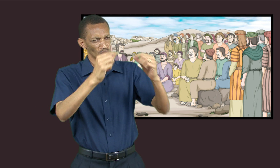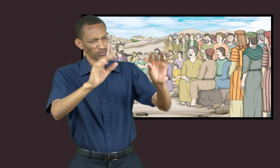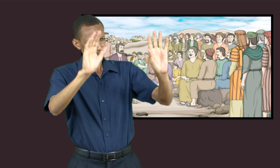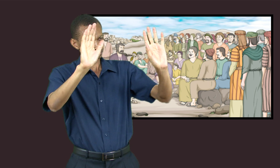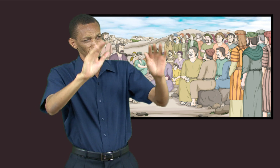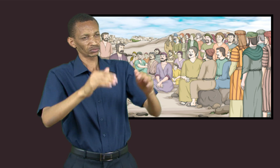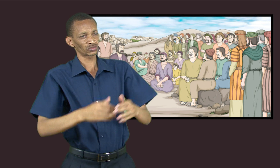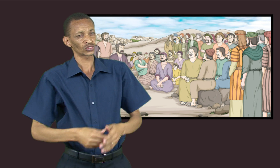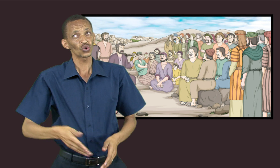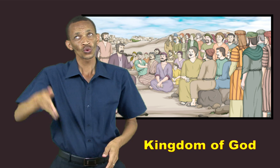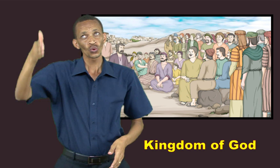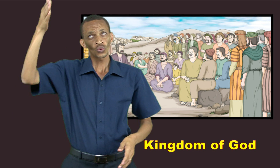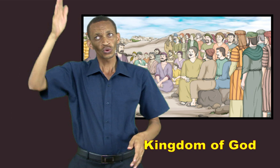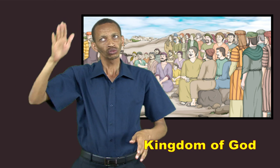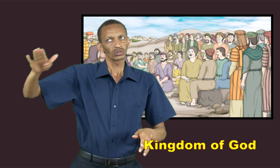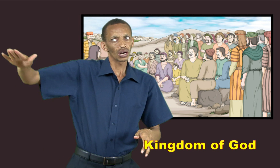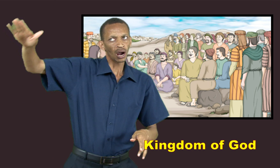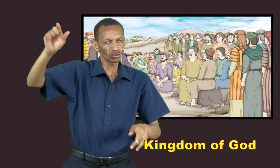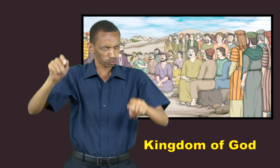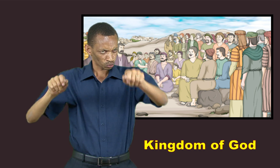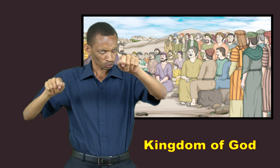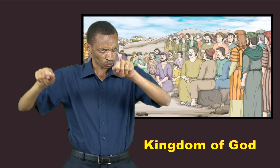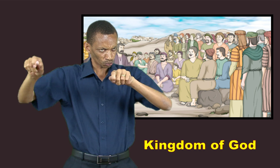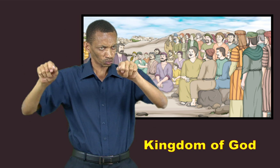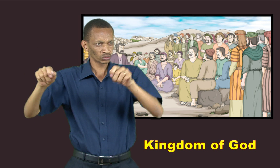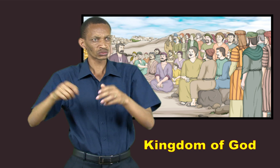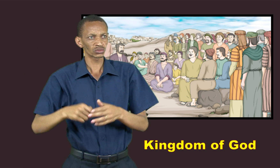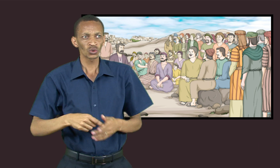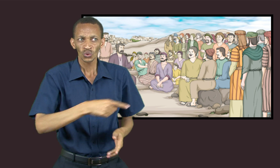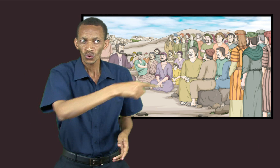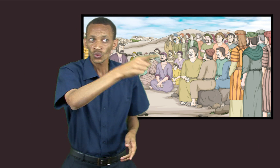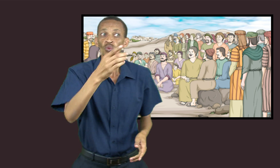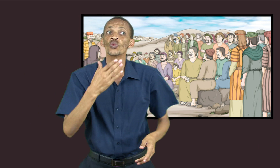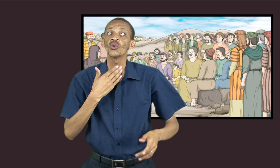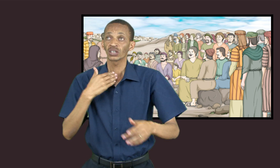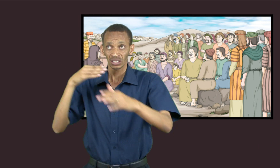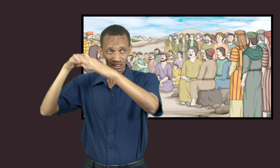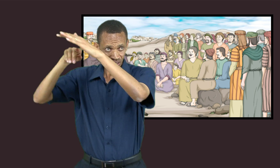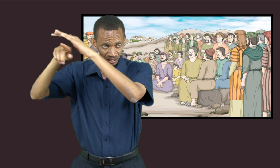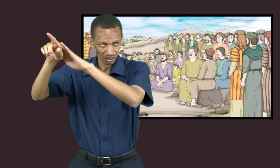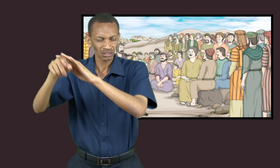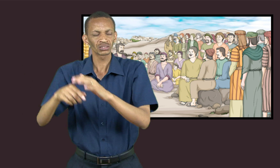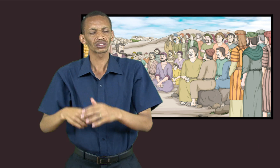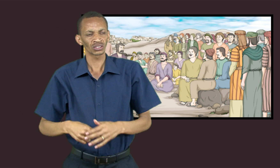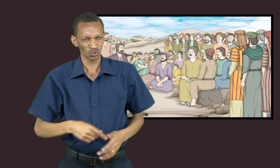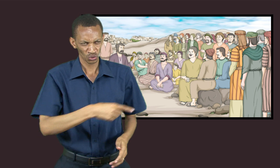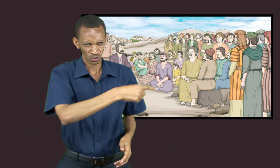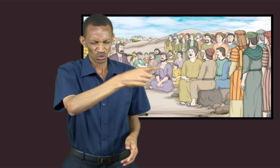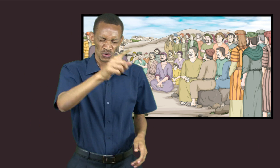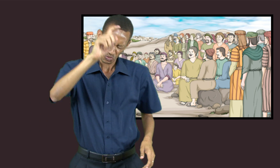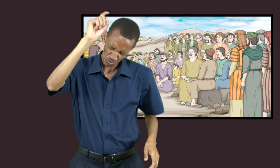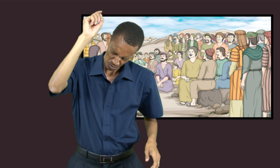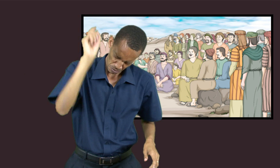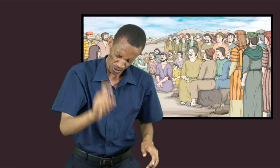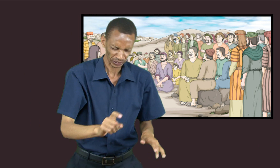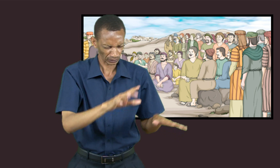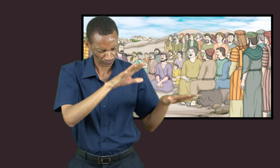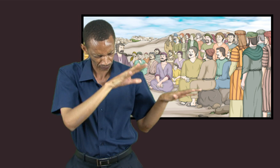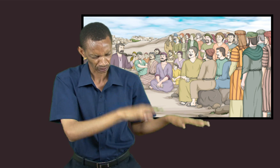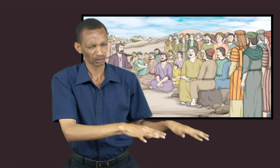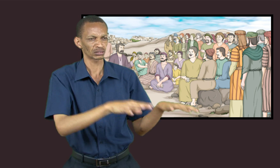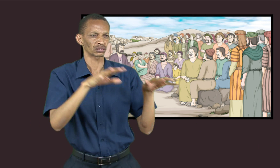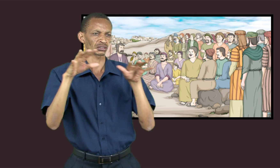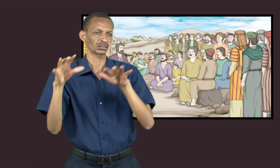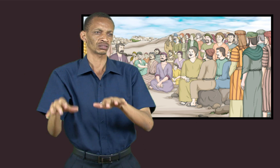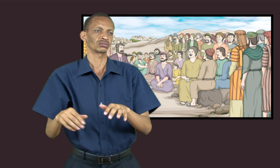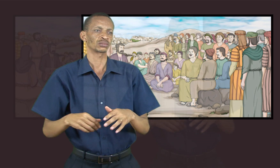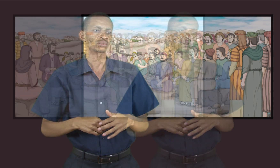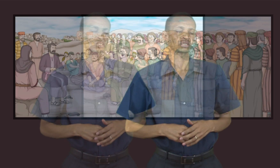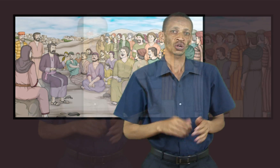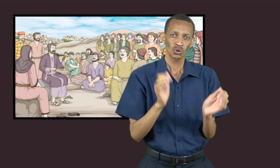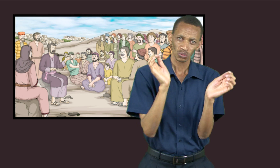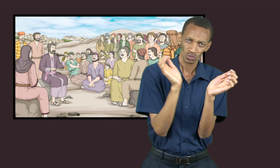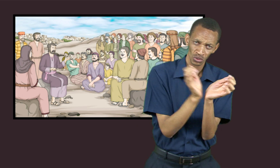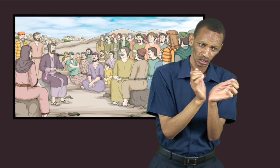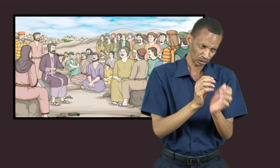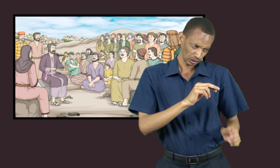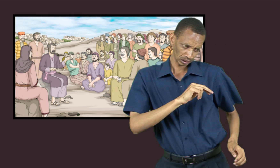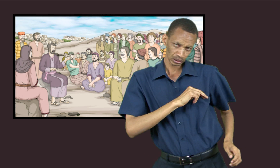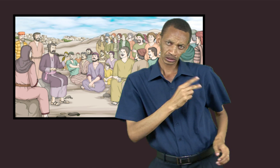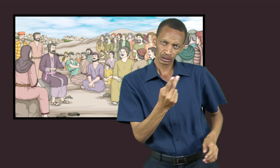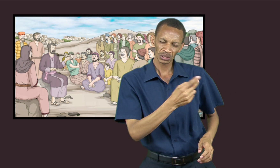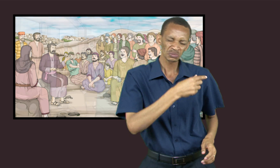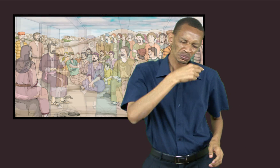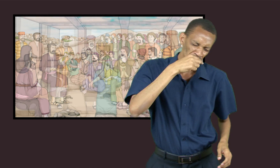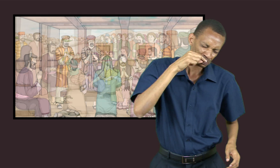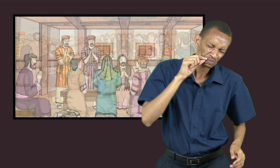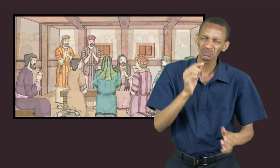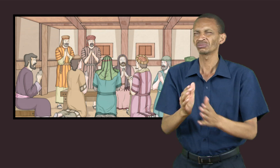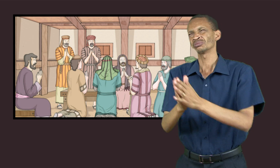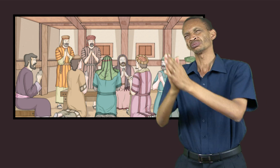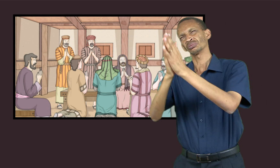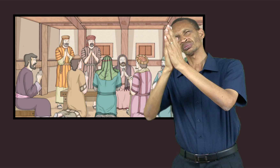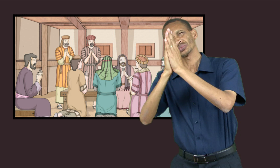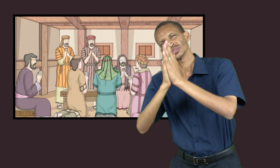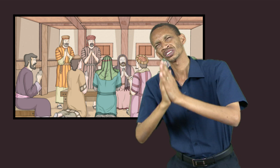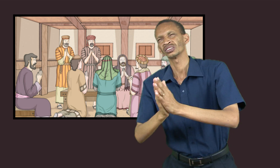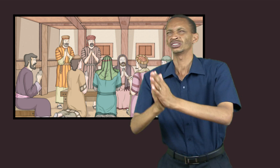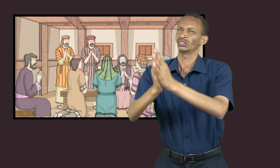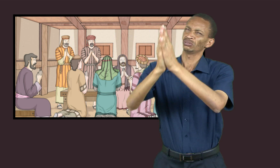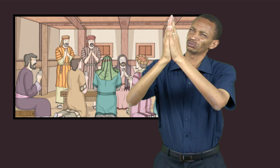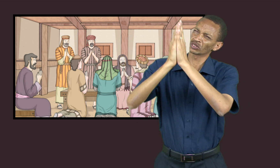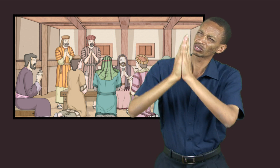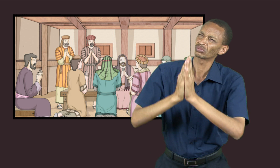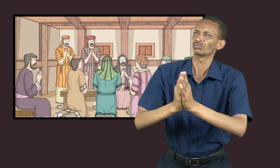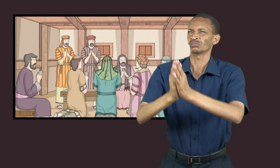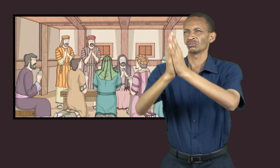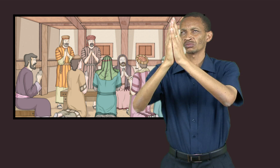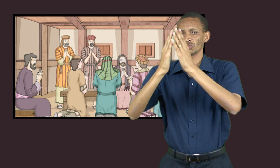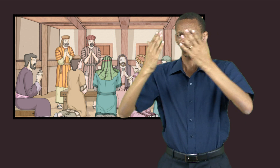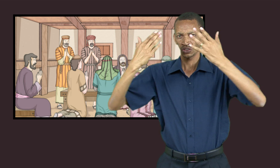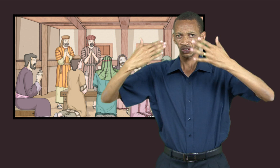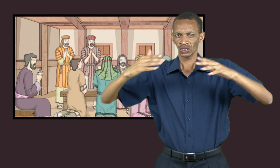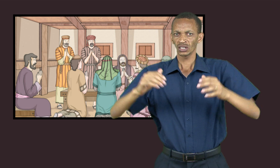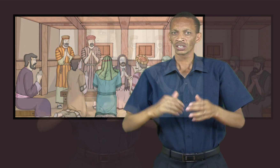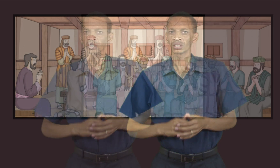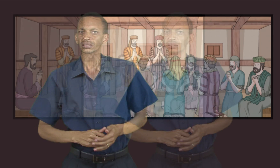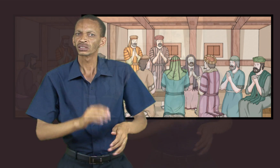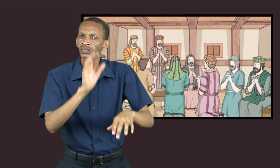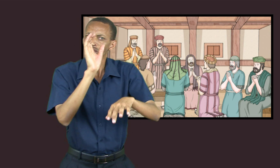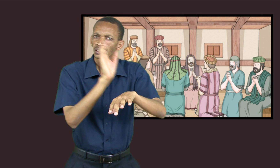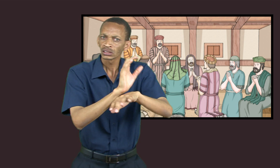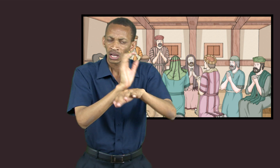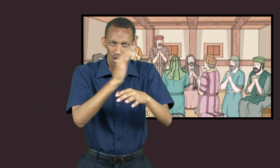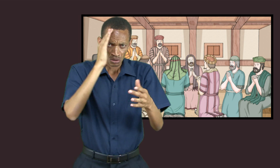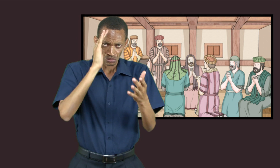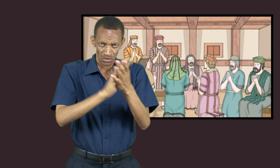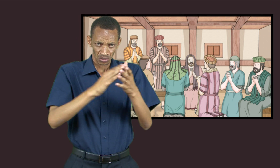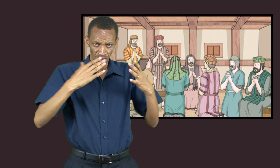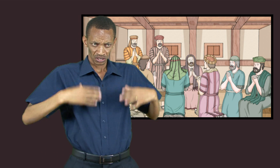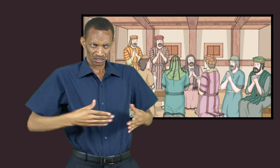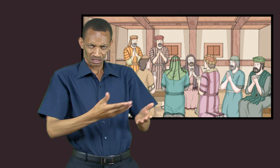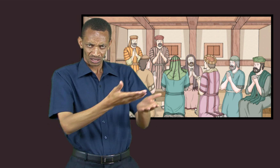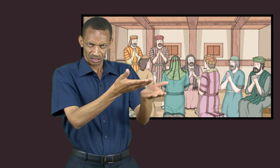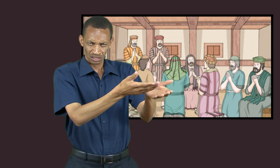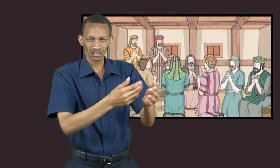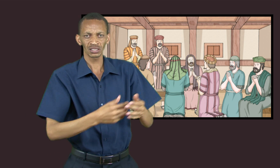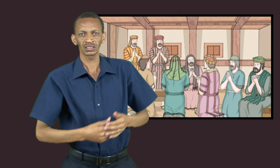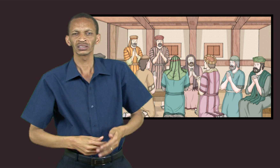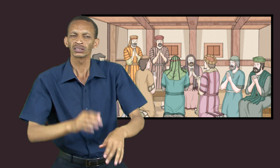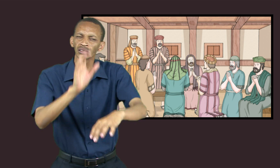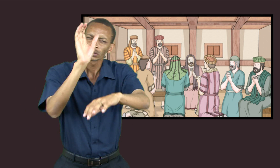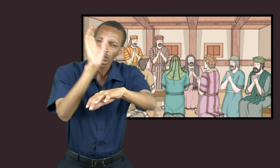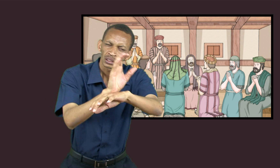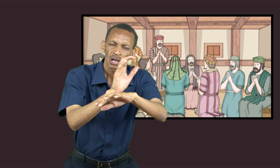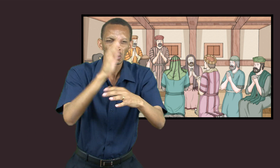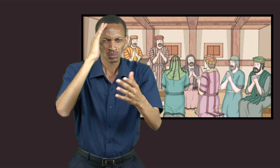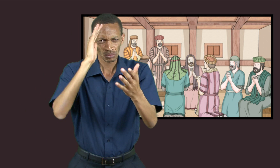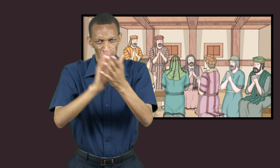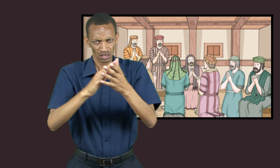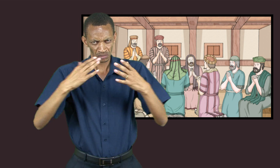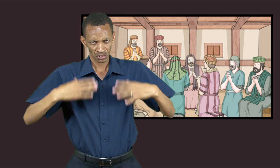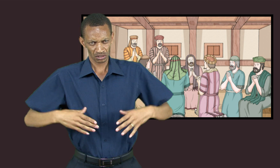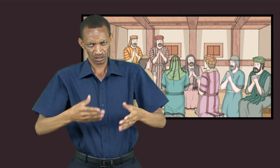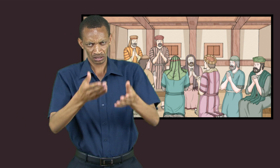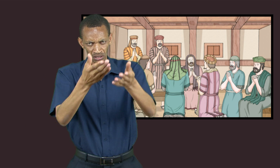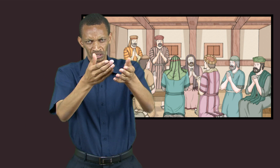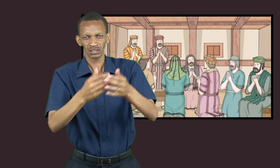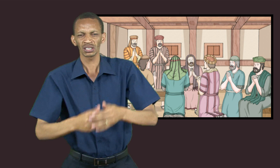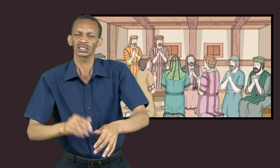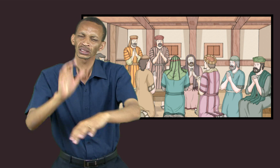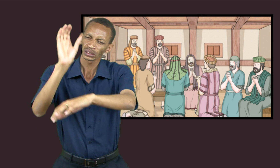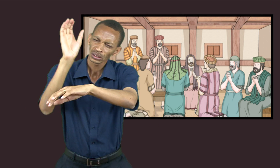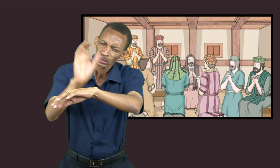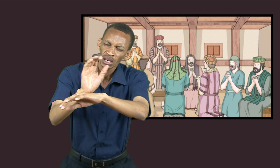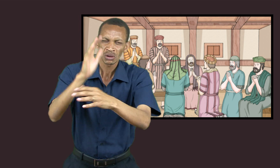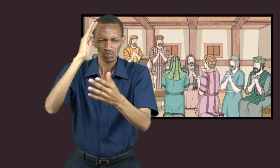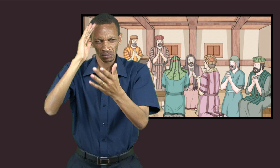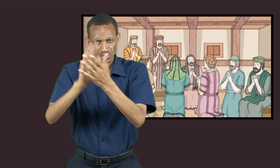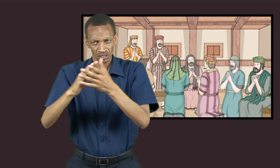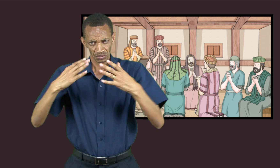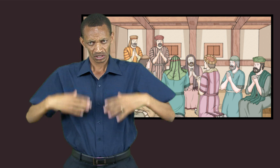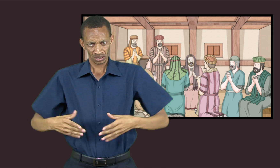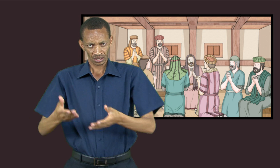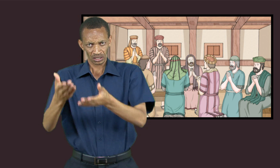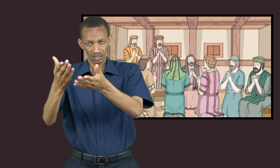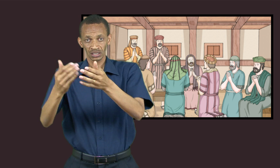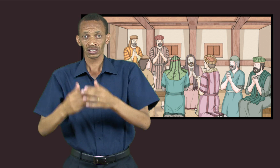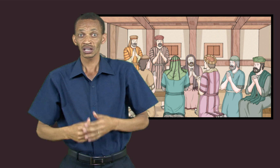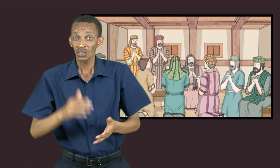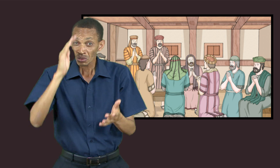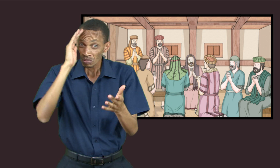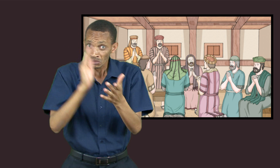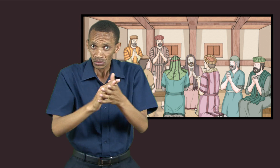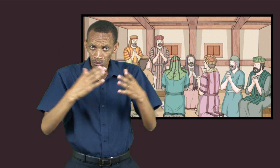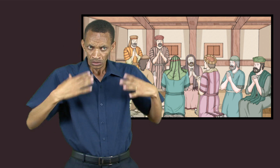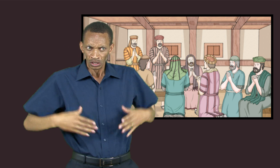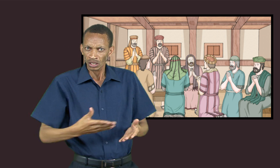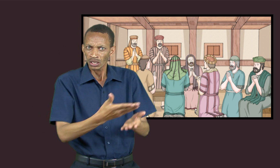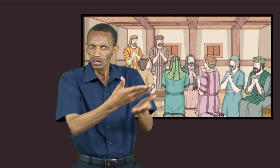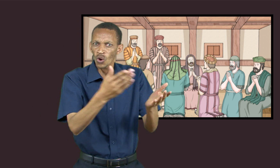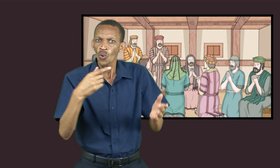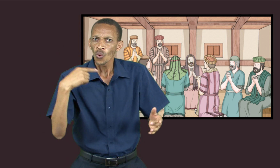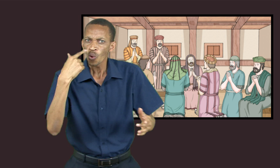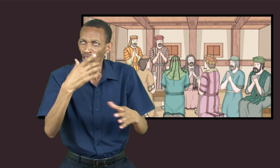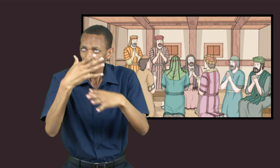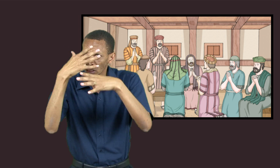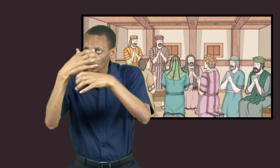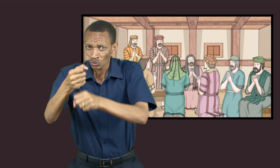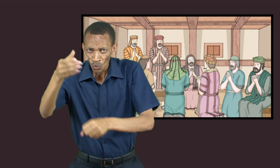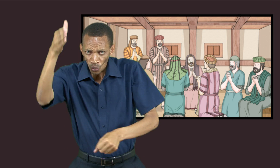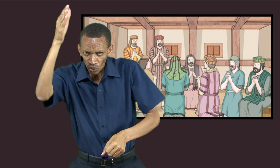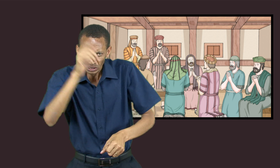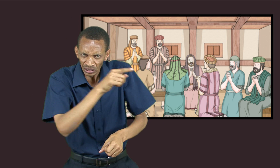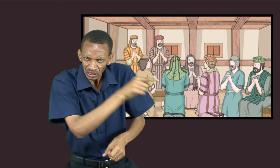“We must endure many hardships to enter the kingdom of God,” they said.